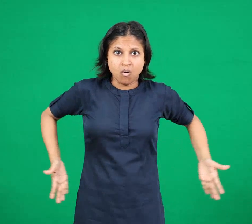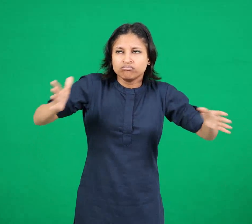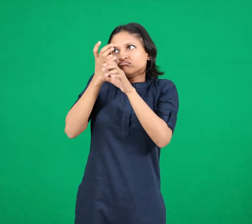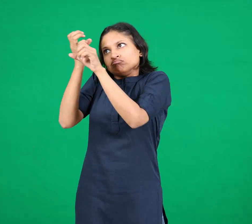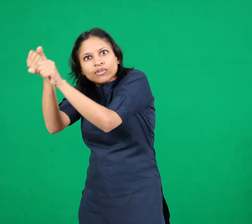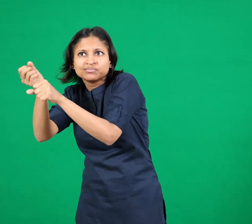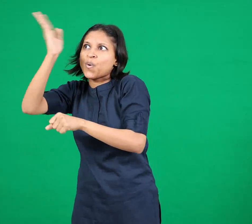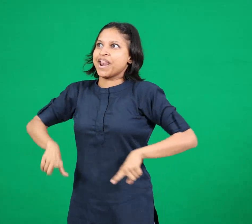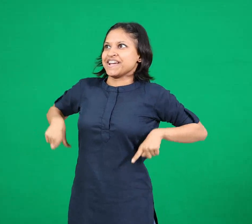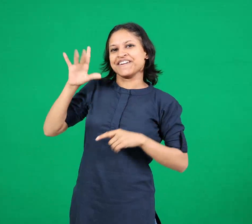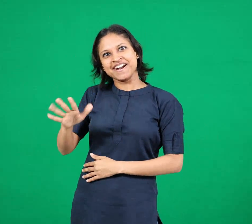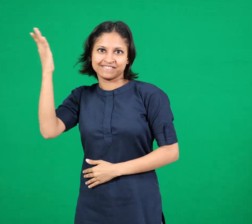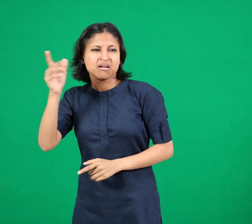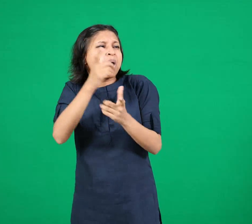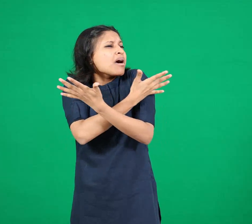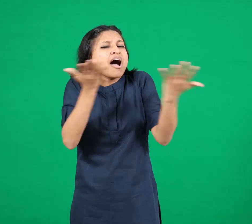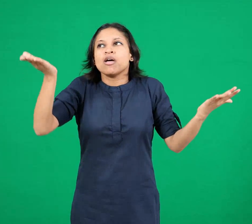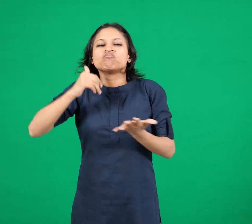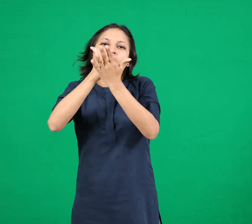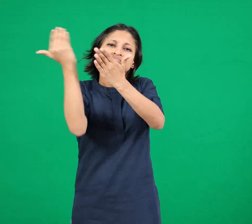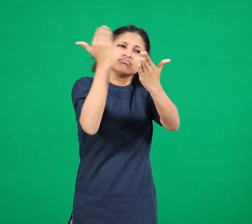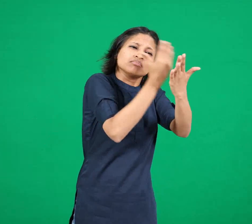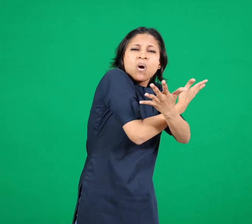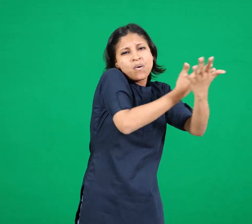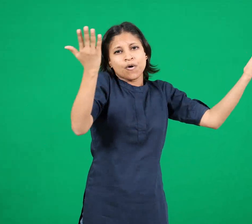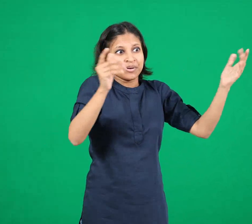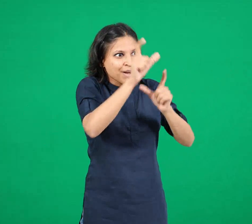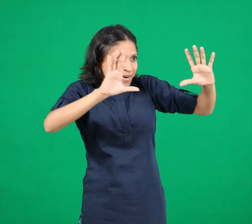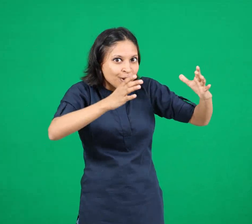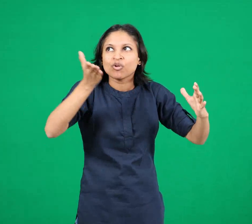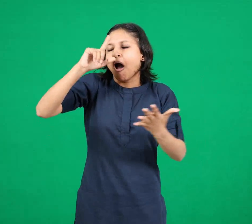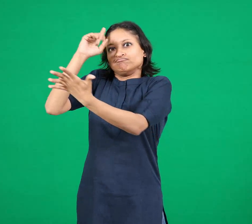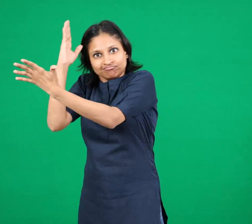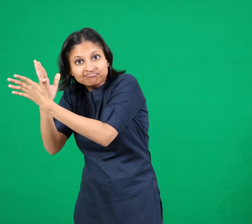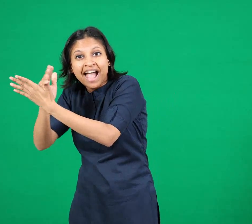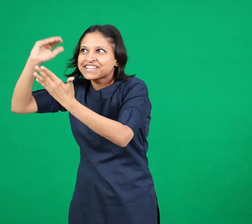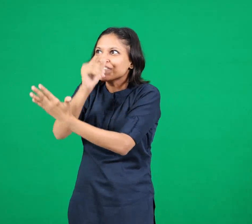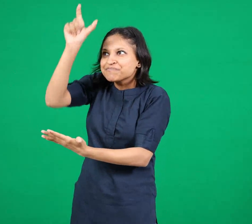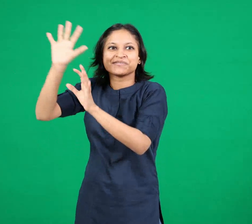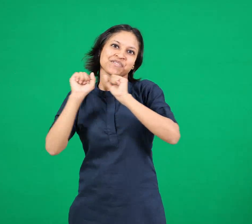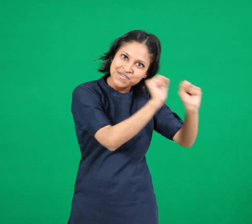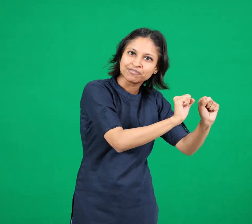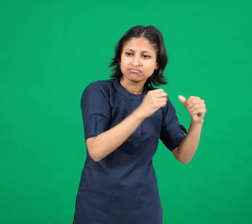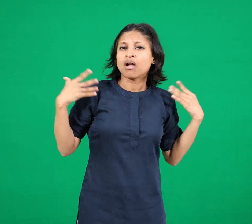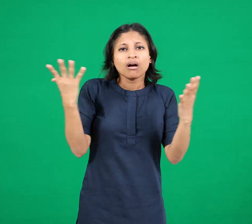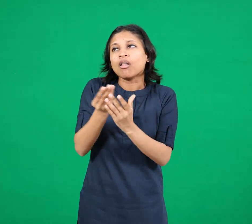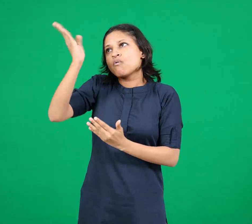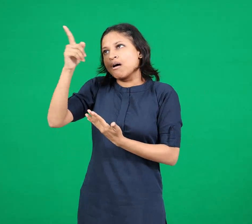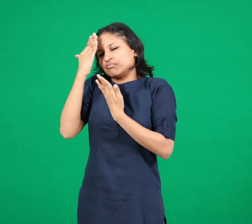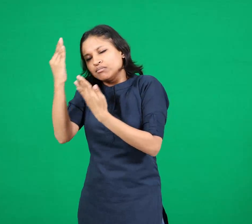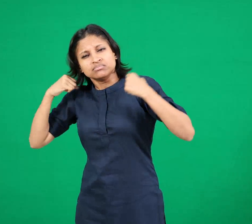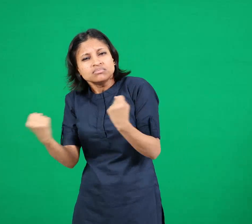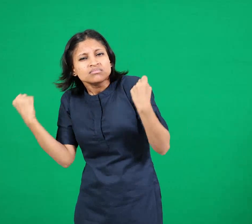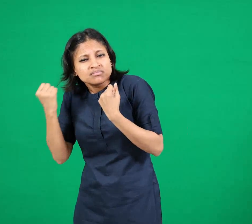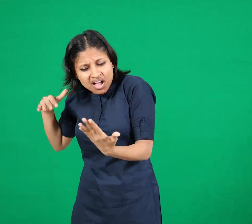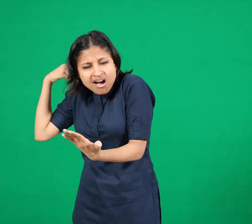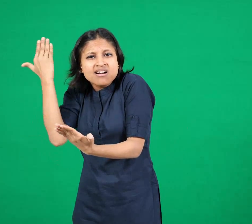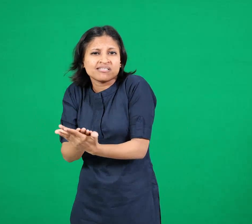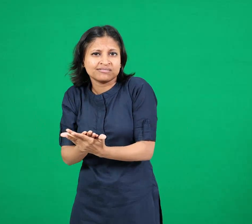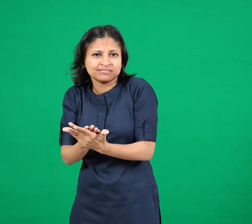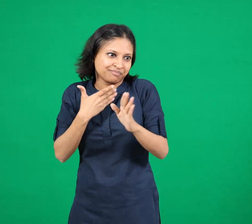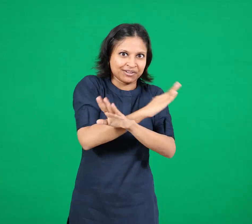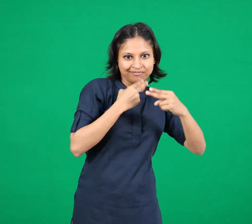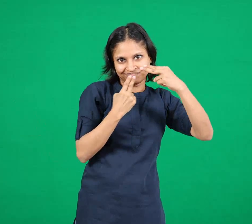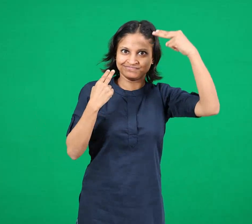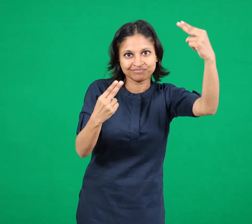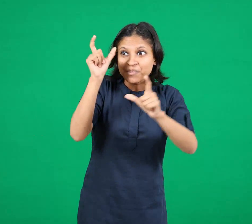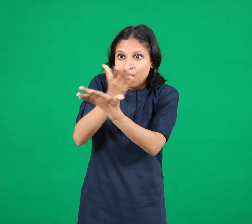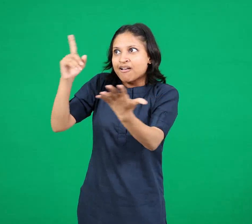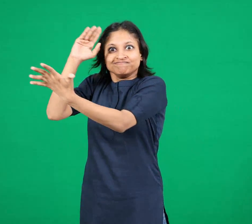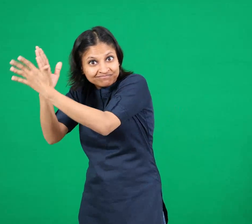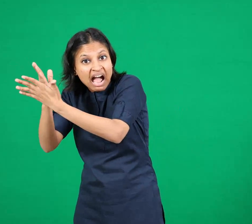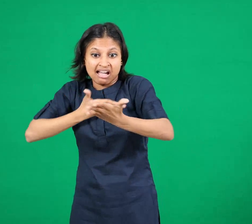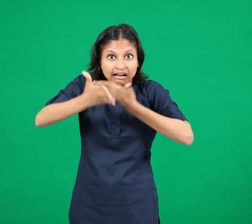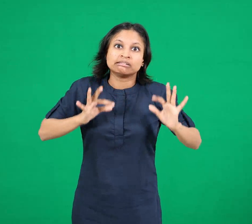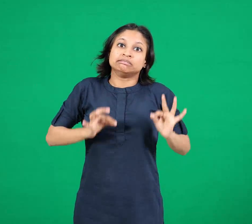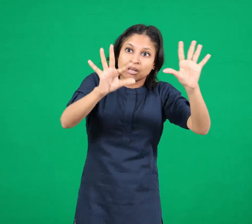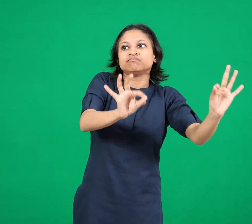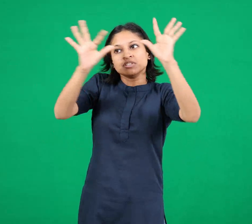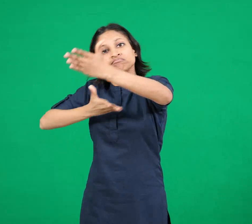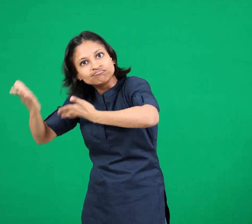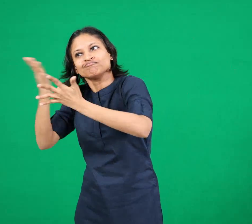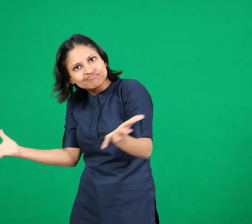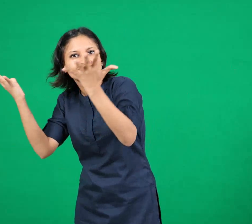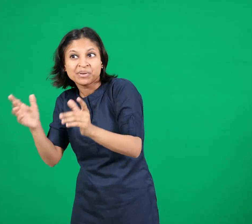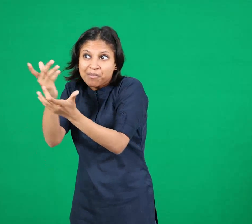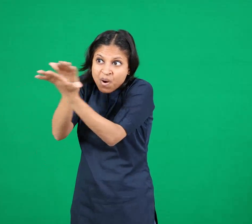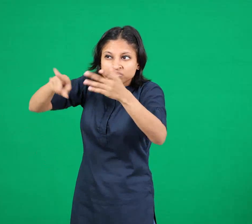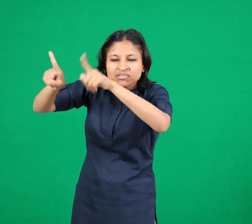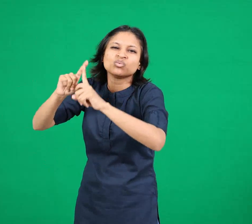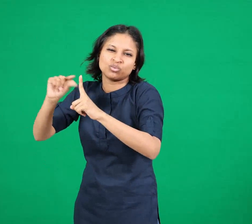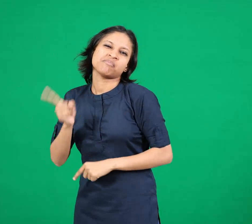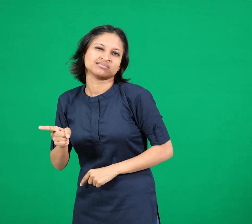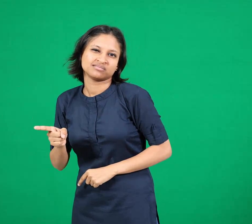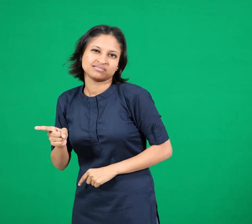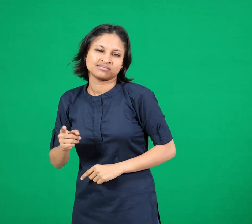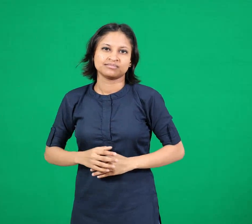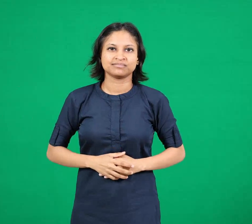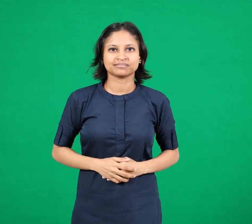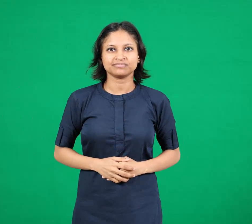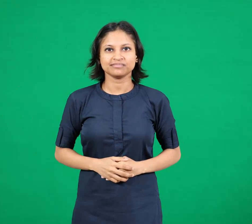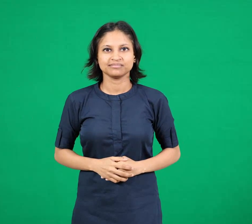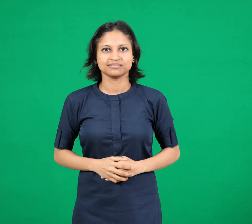To this end we labor and strive, because we have set our hope on the living God, who is the Savior of everyone, and especially of those who believe.